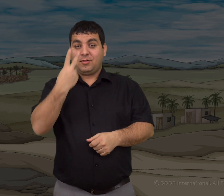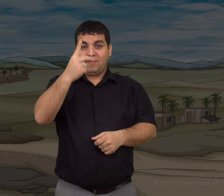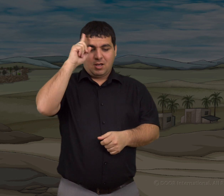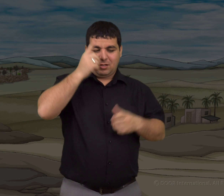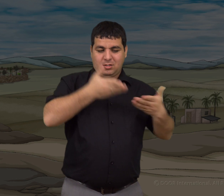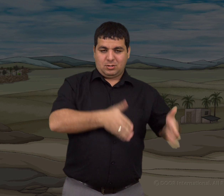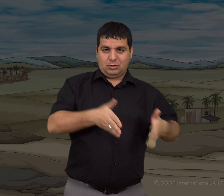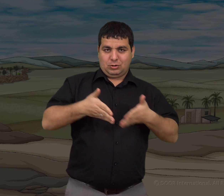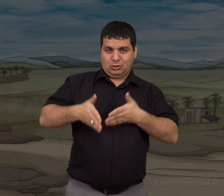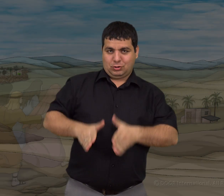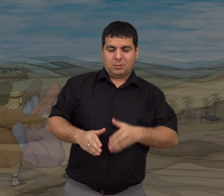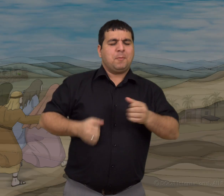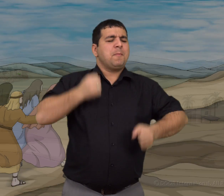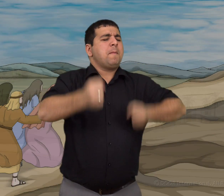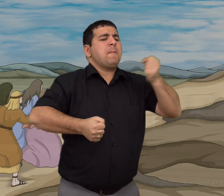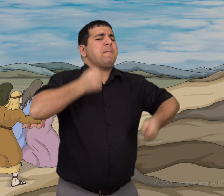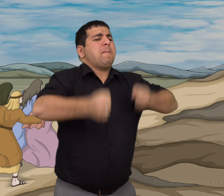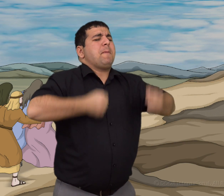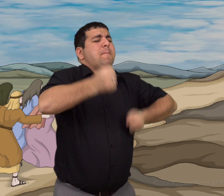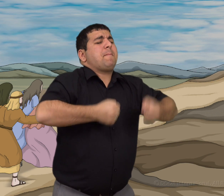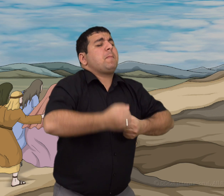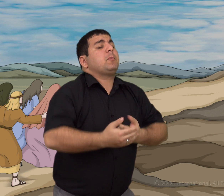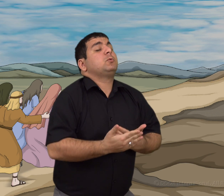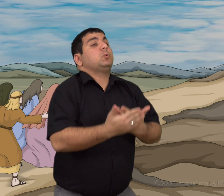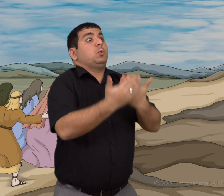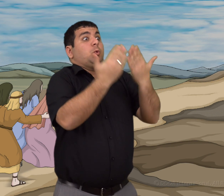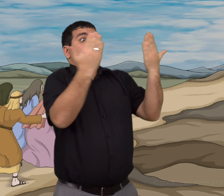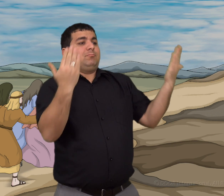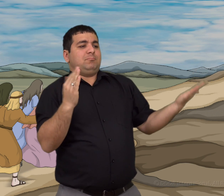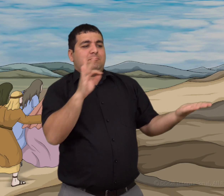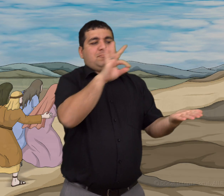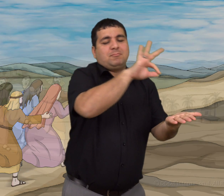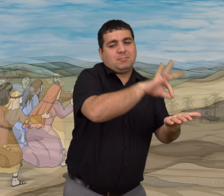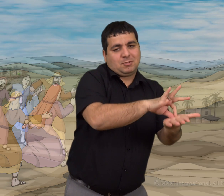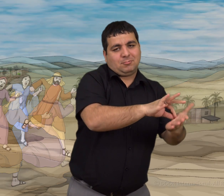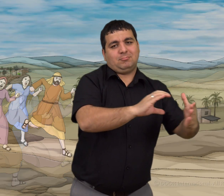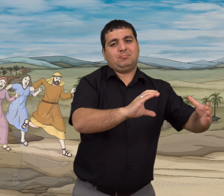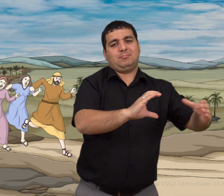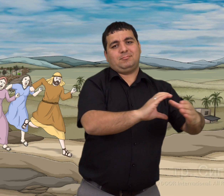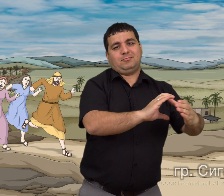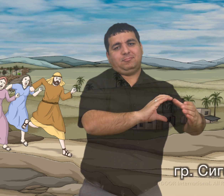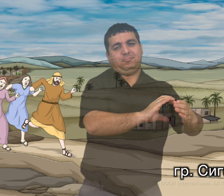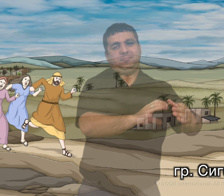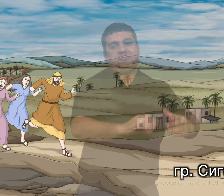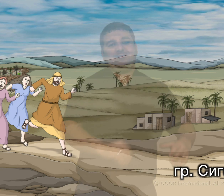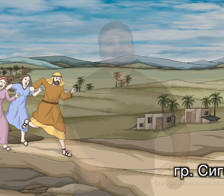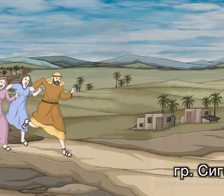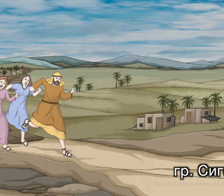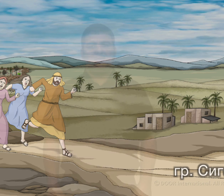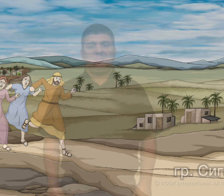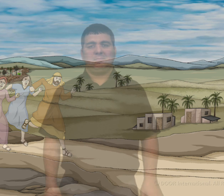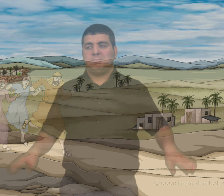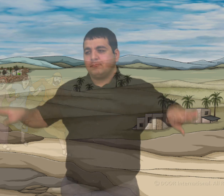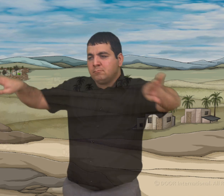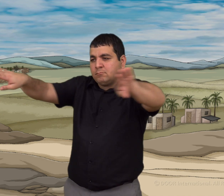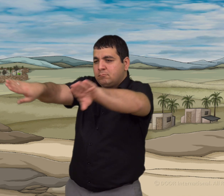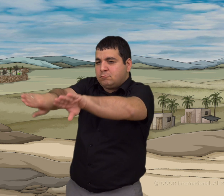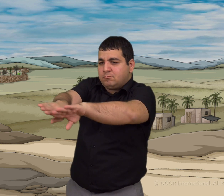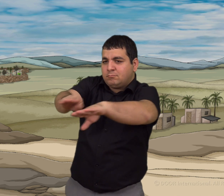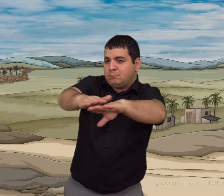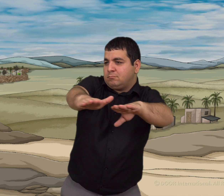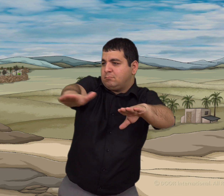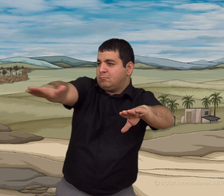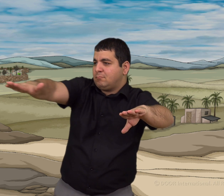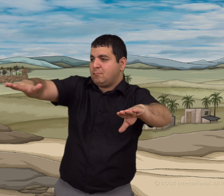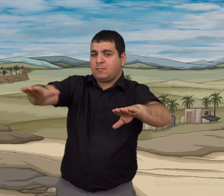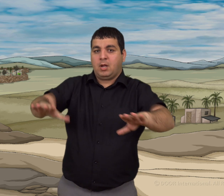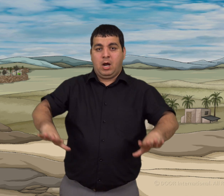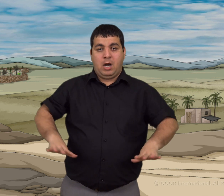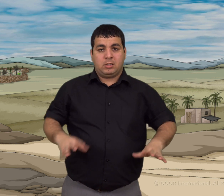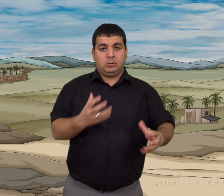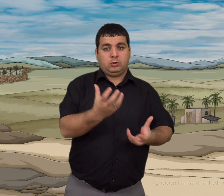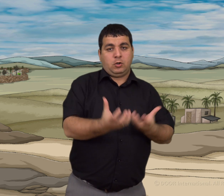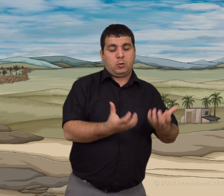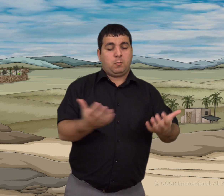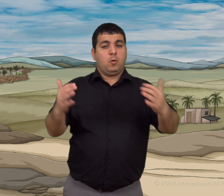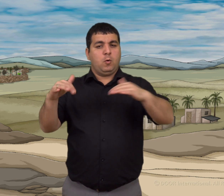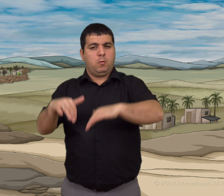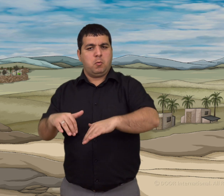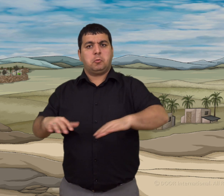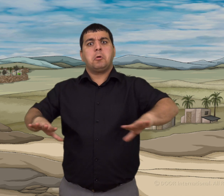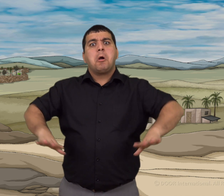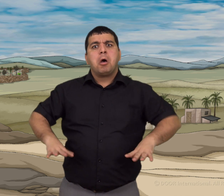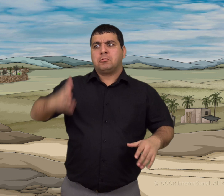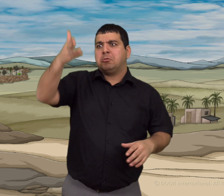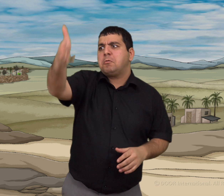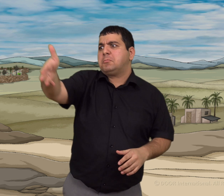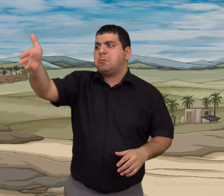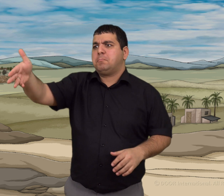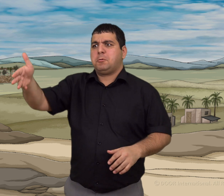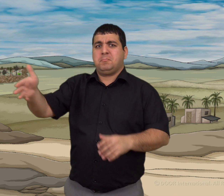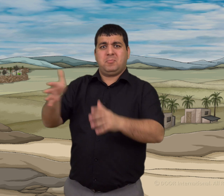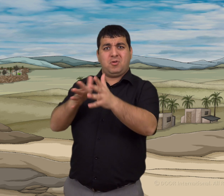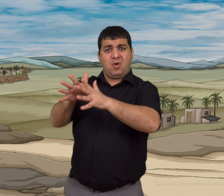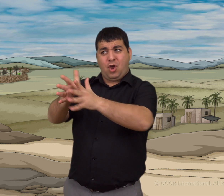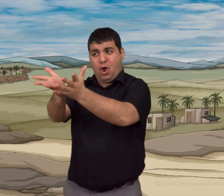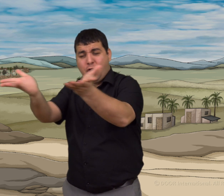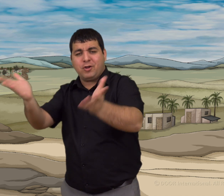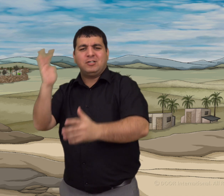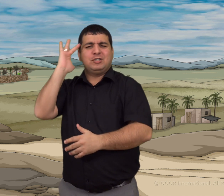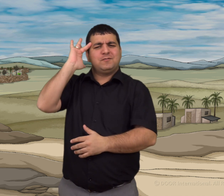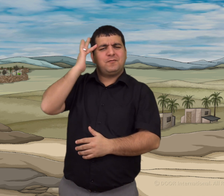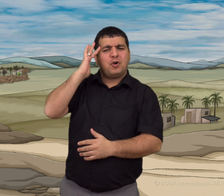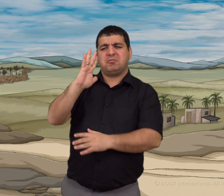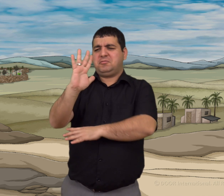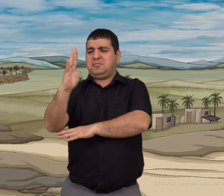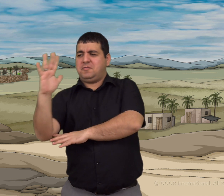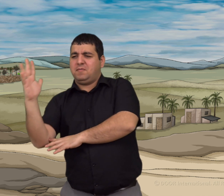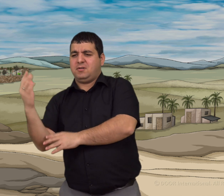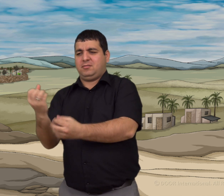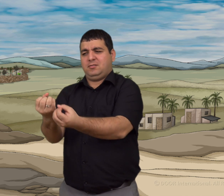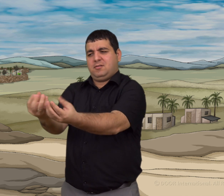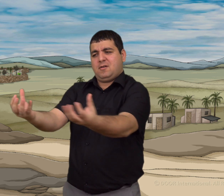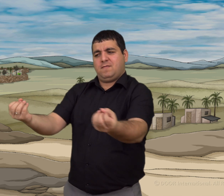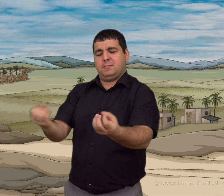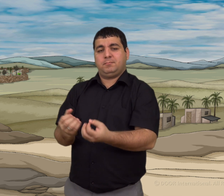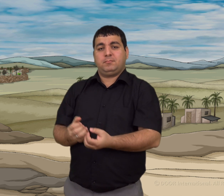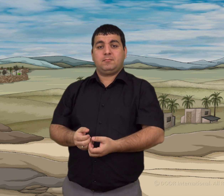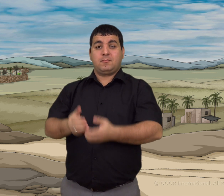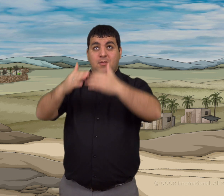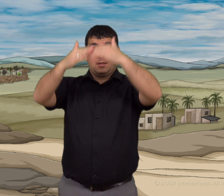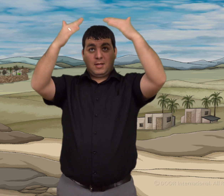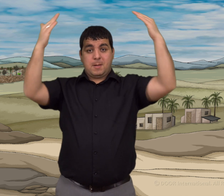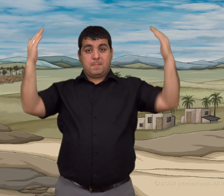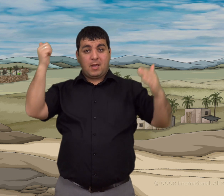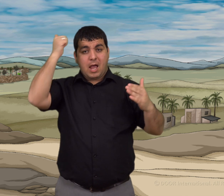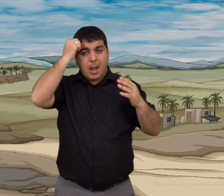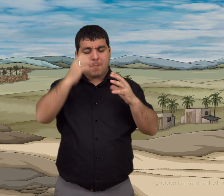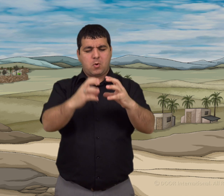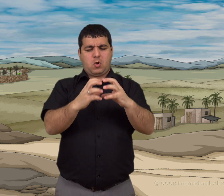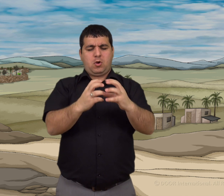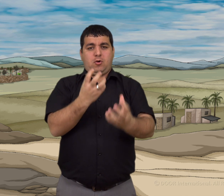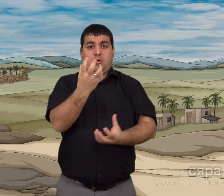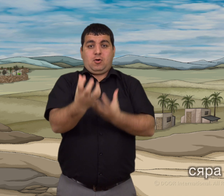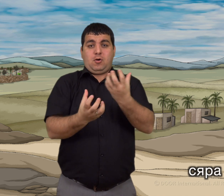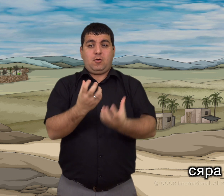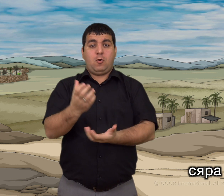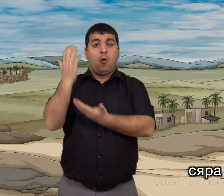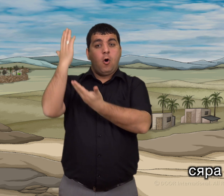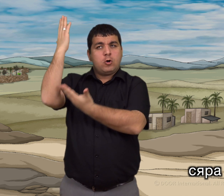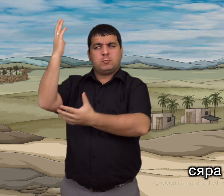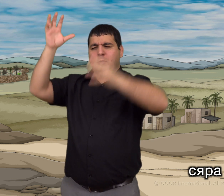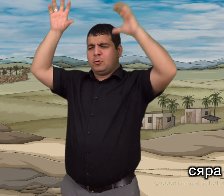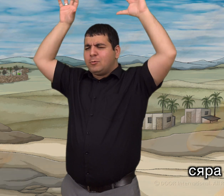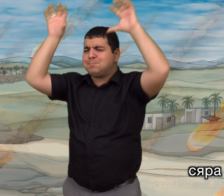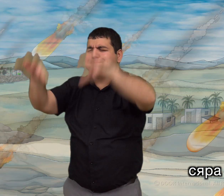And by the time the sun had risen over the land, Lot had reached Zoar.